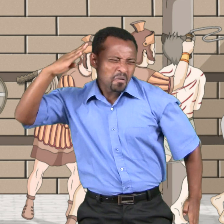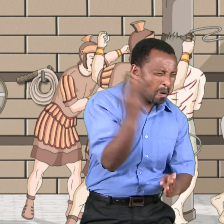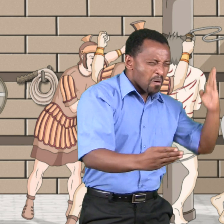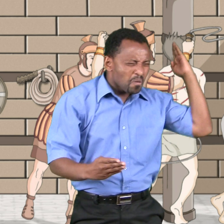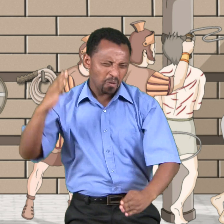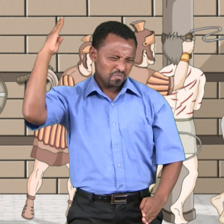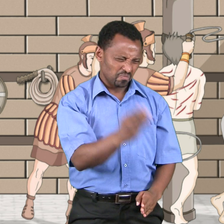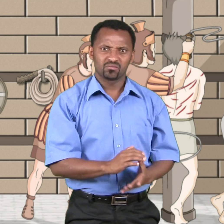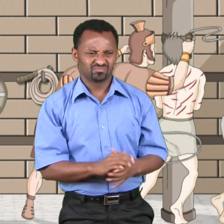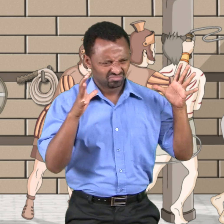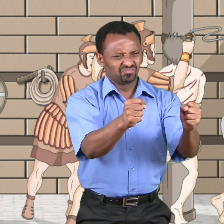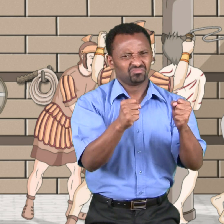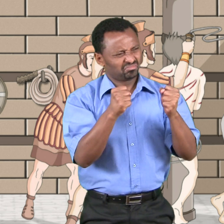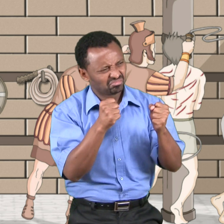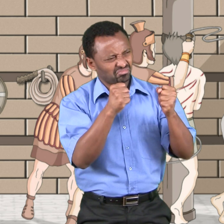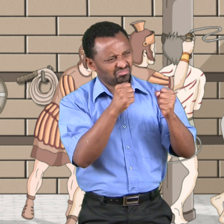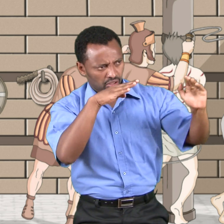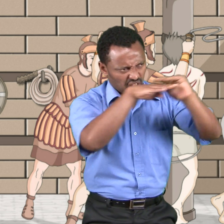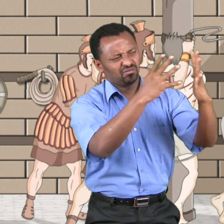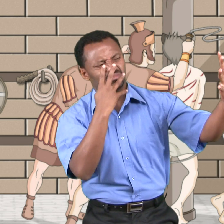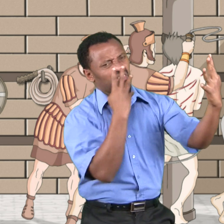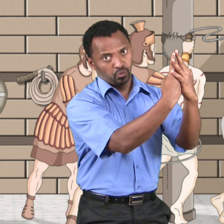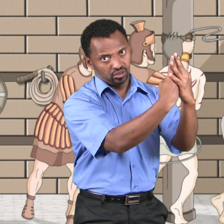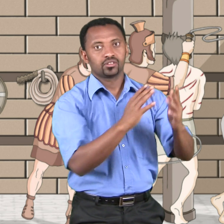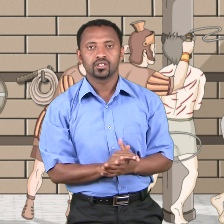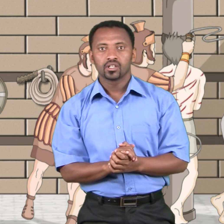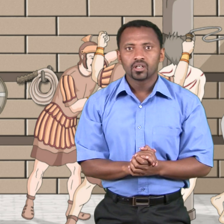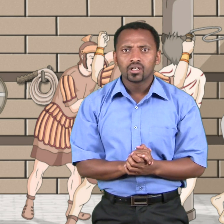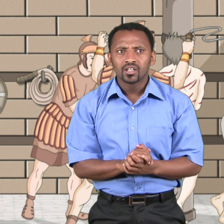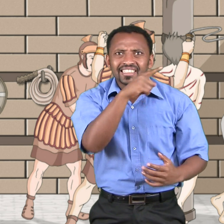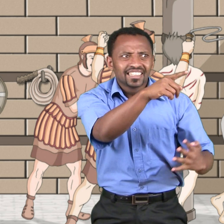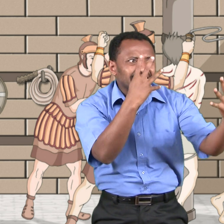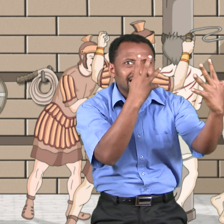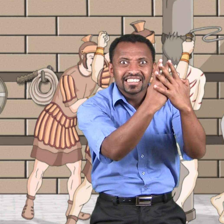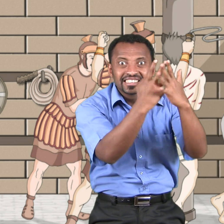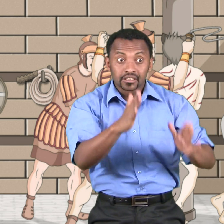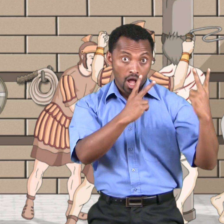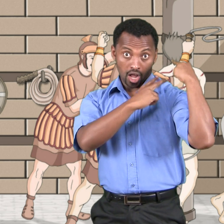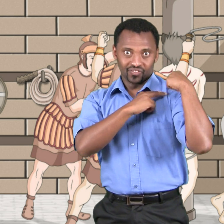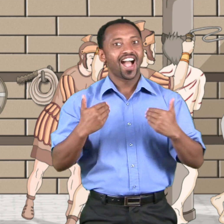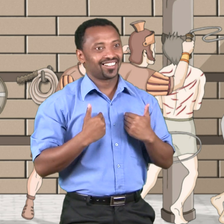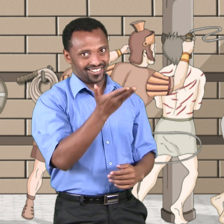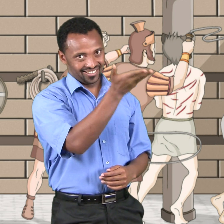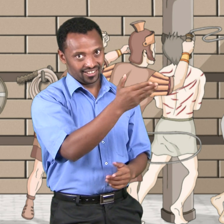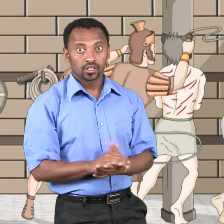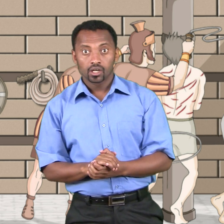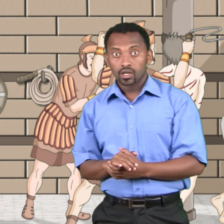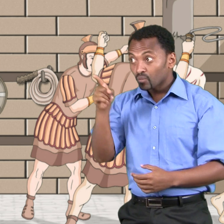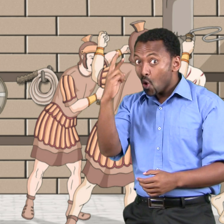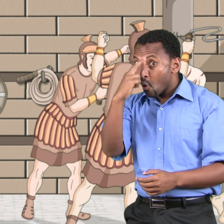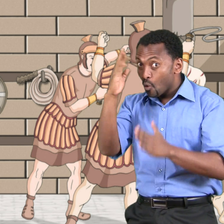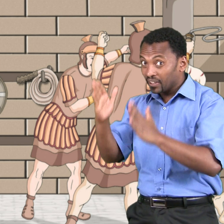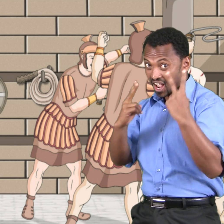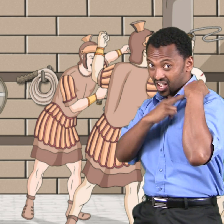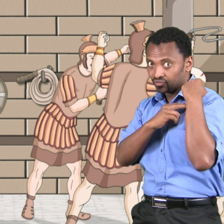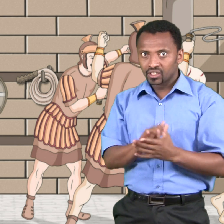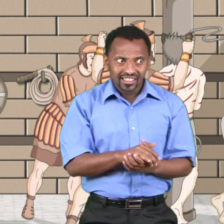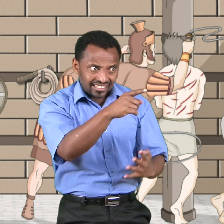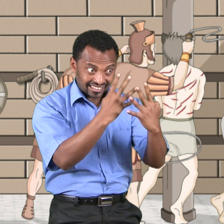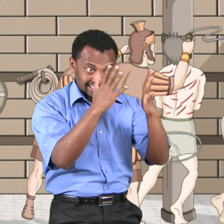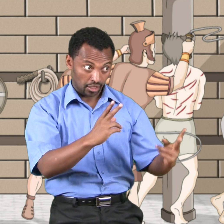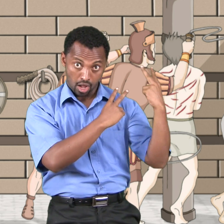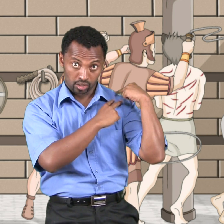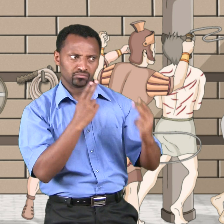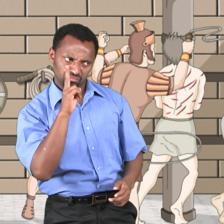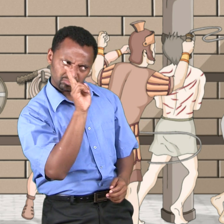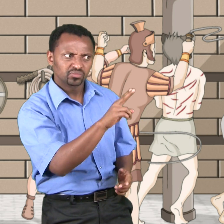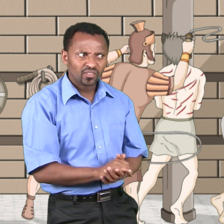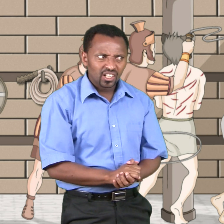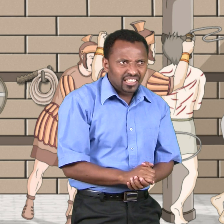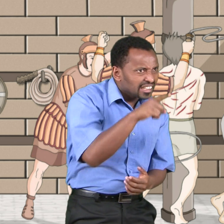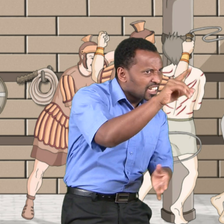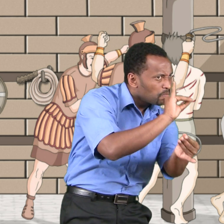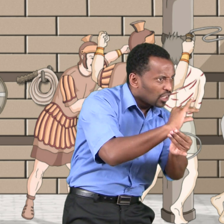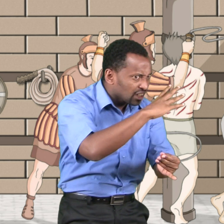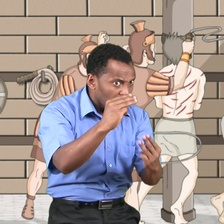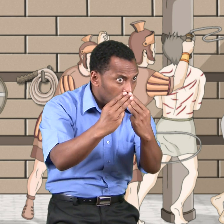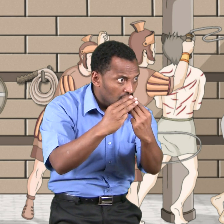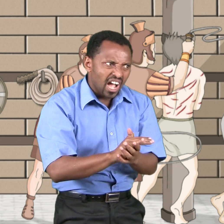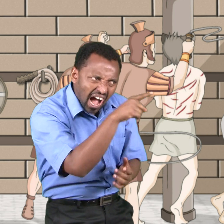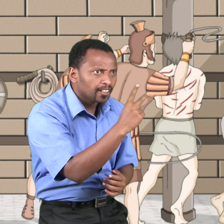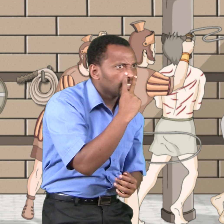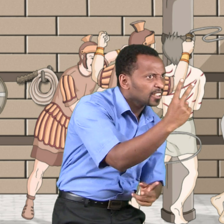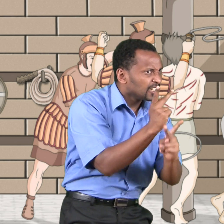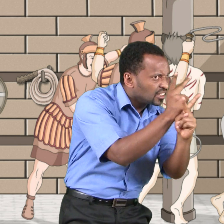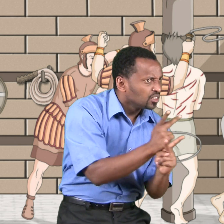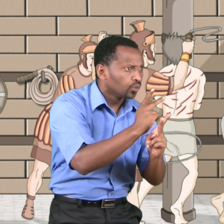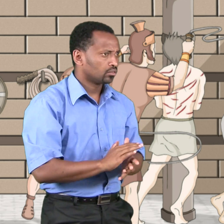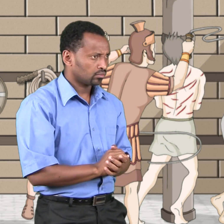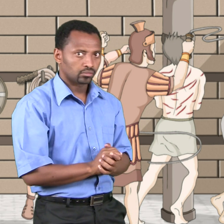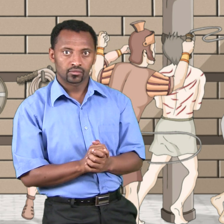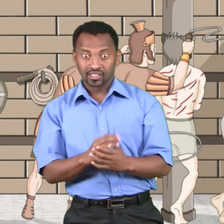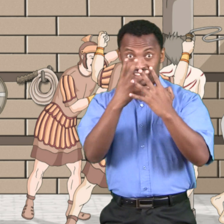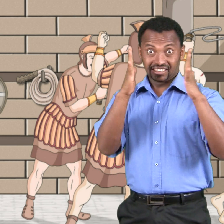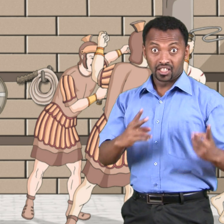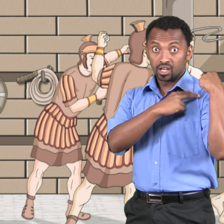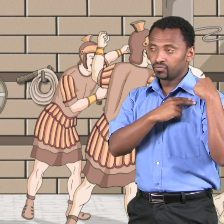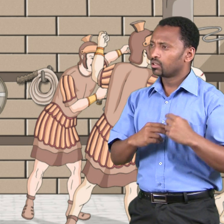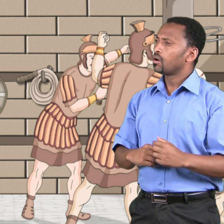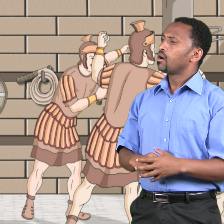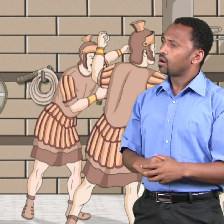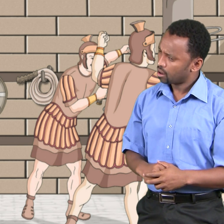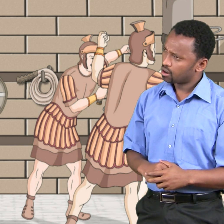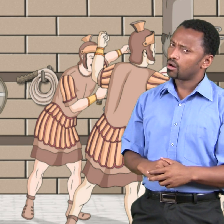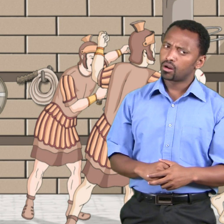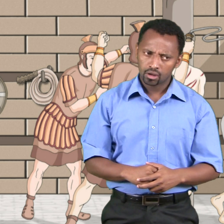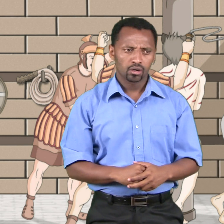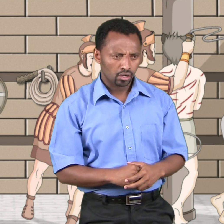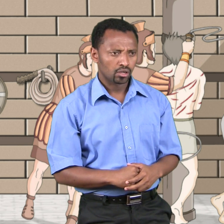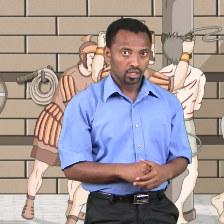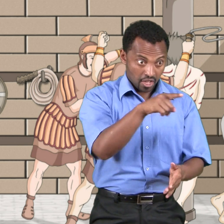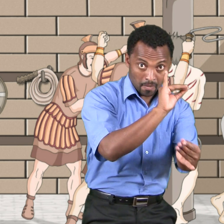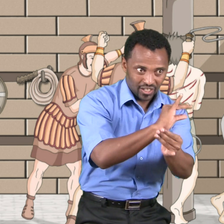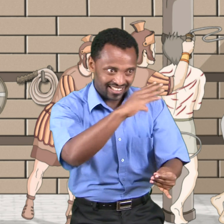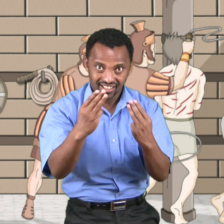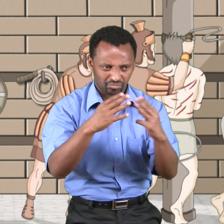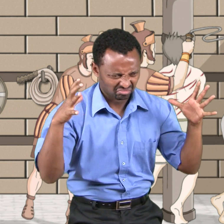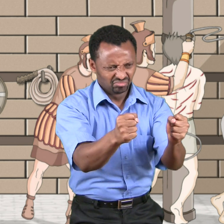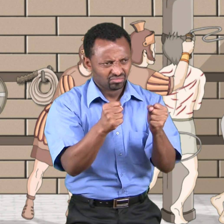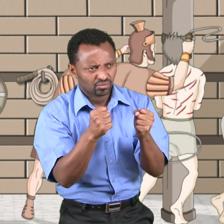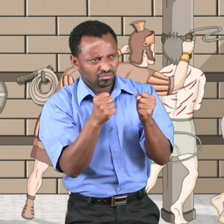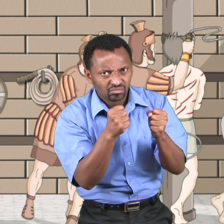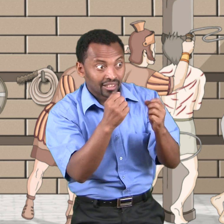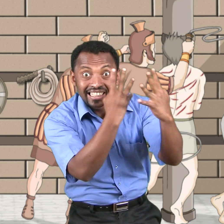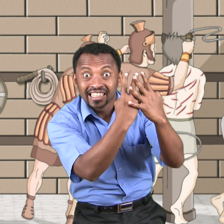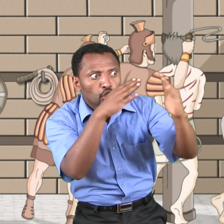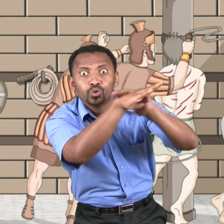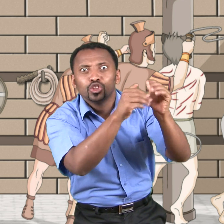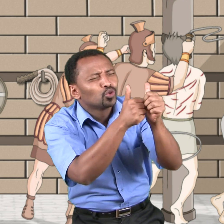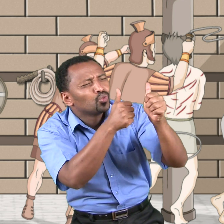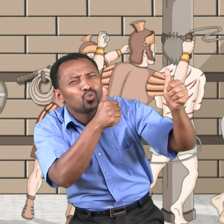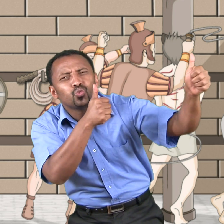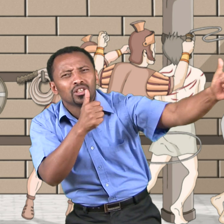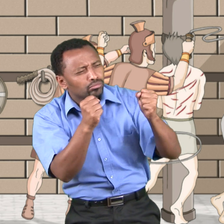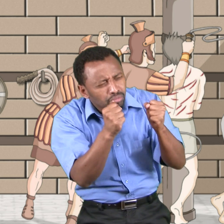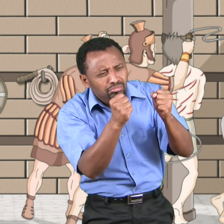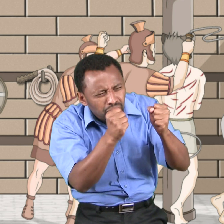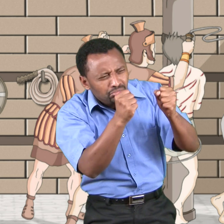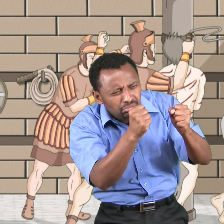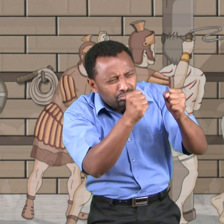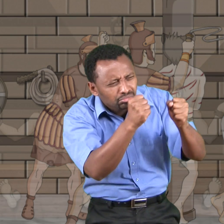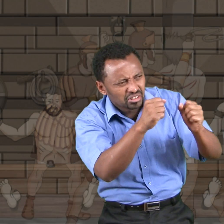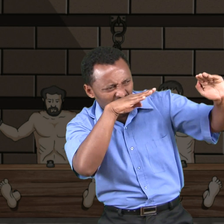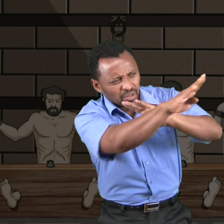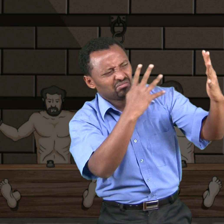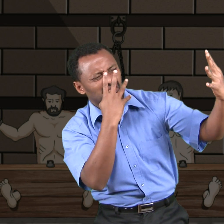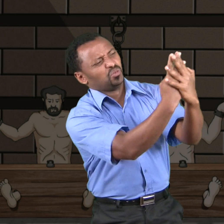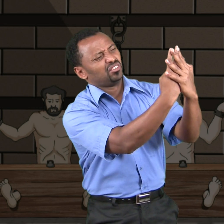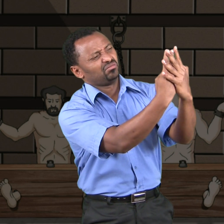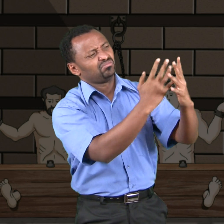And after striking them with many blows, they threw them into prison and ordered the jailer to guard them securely.